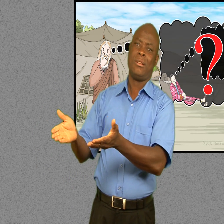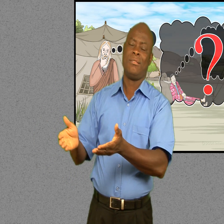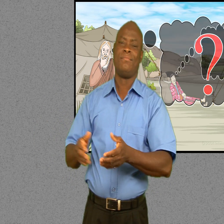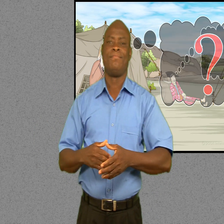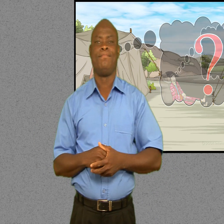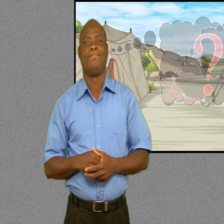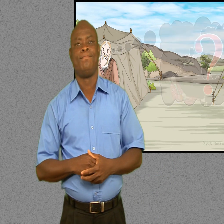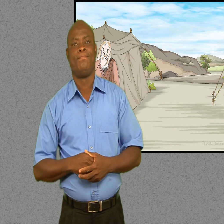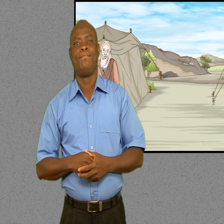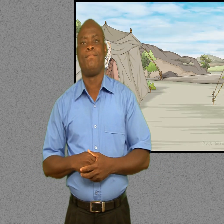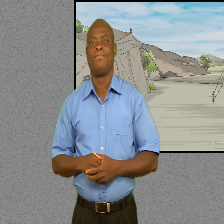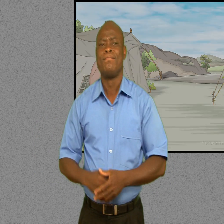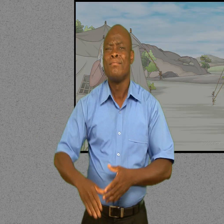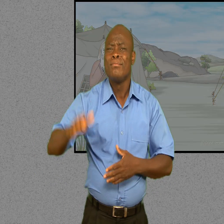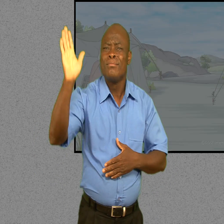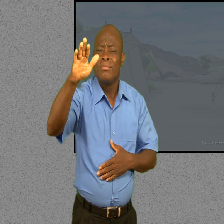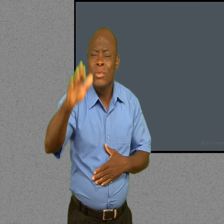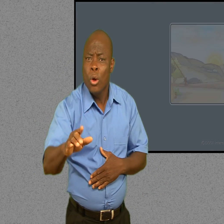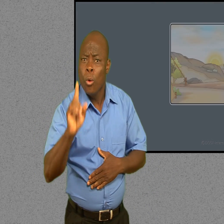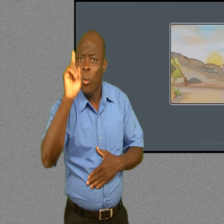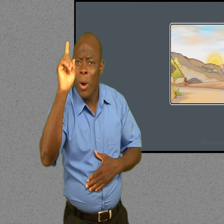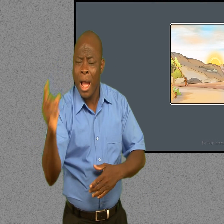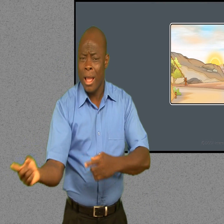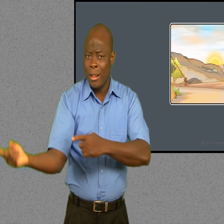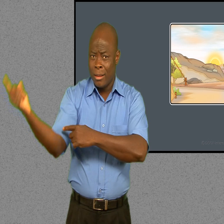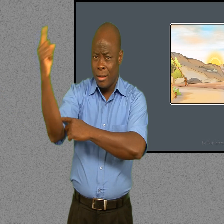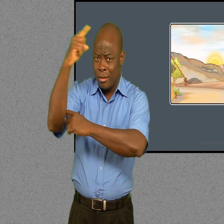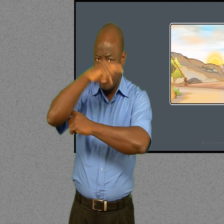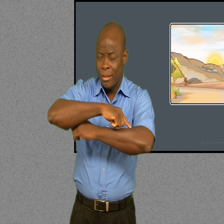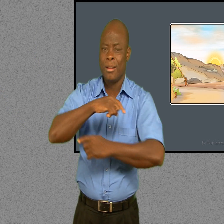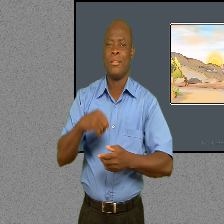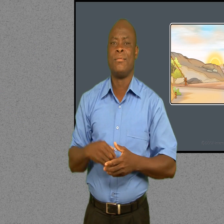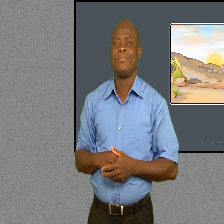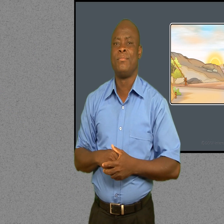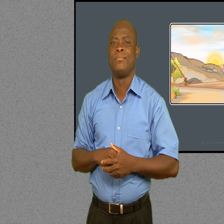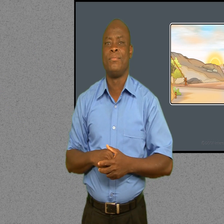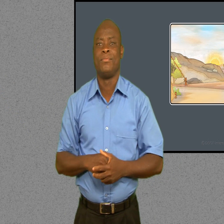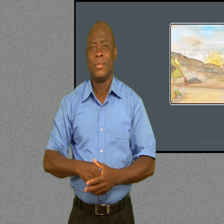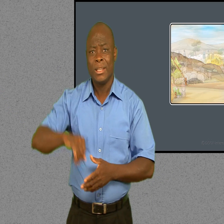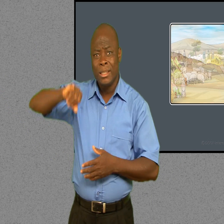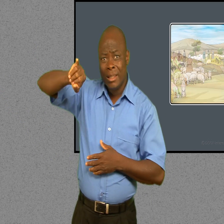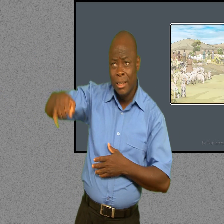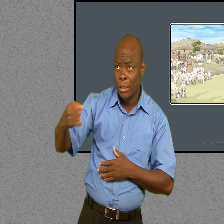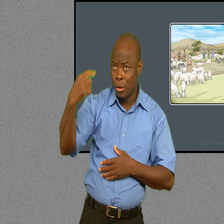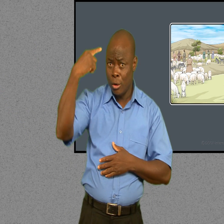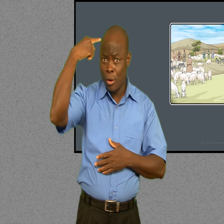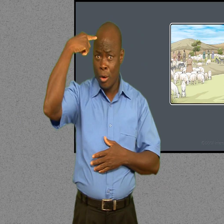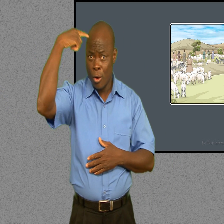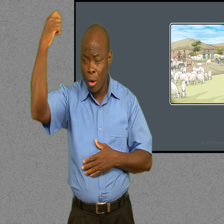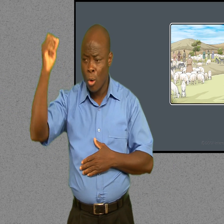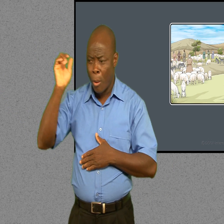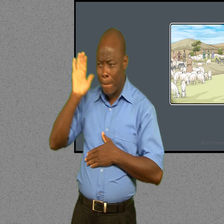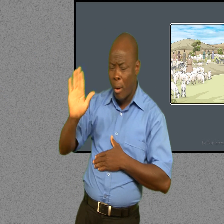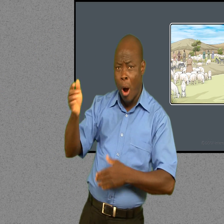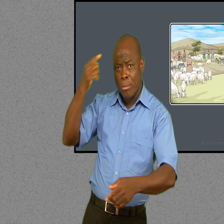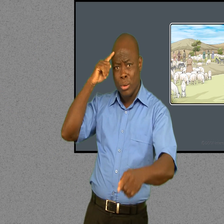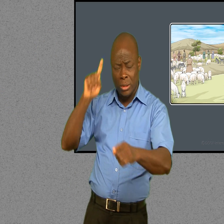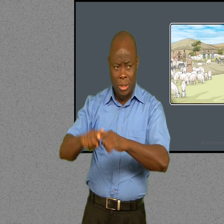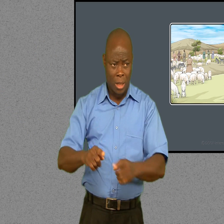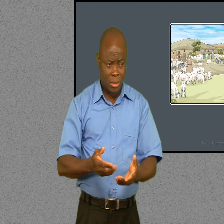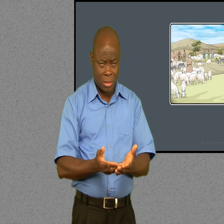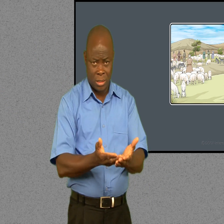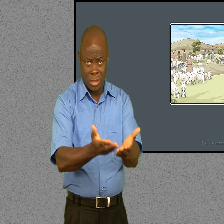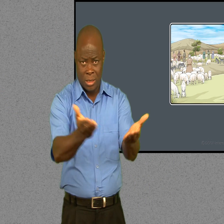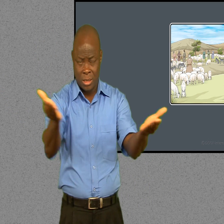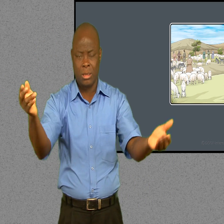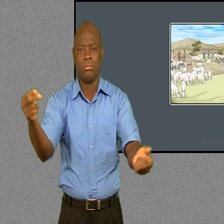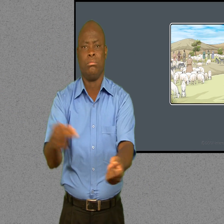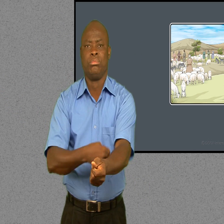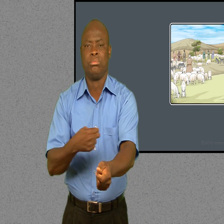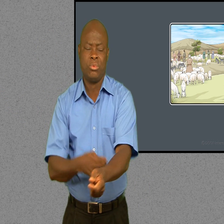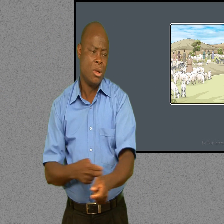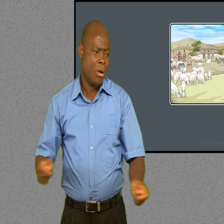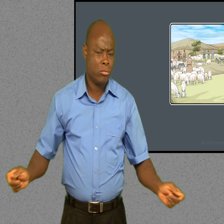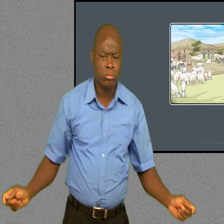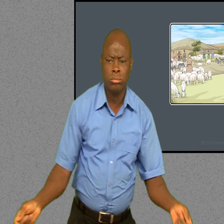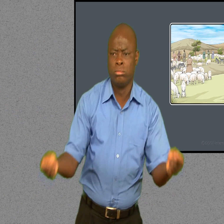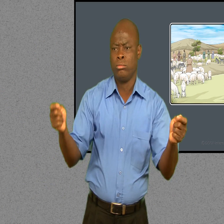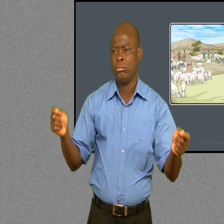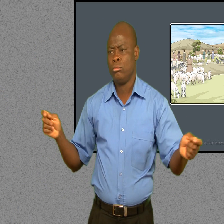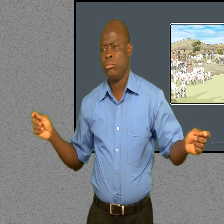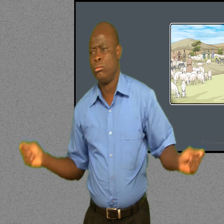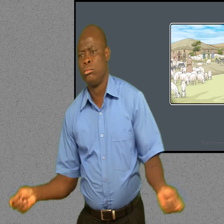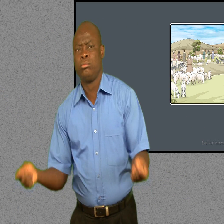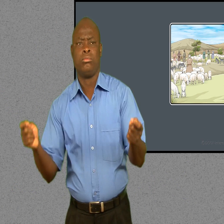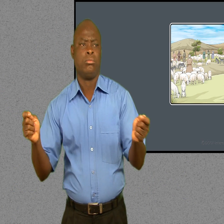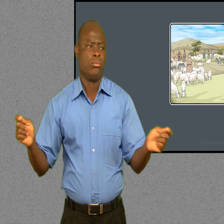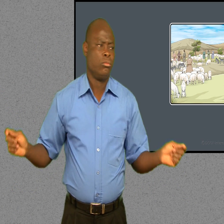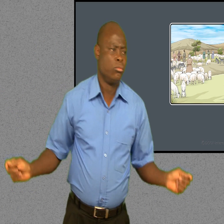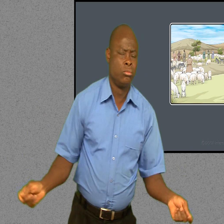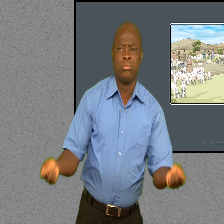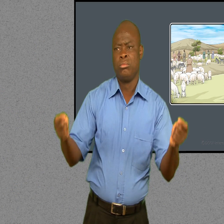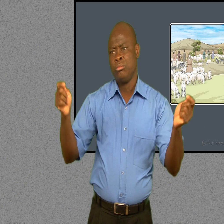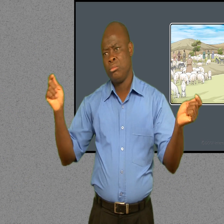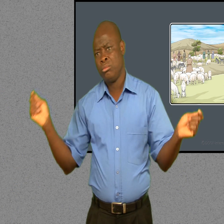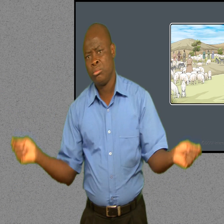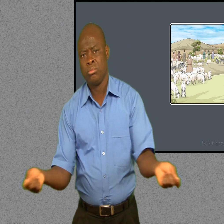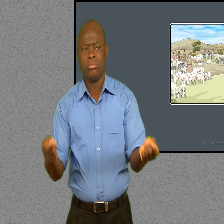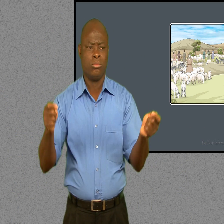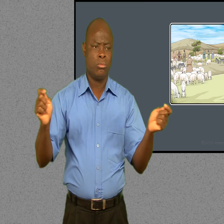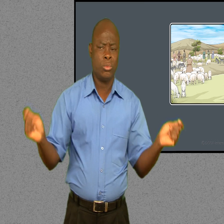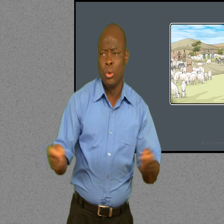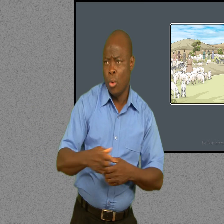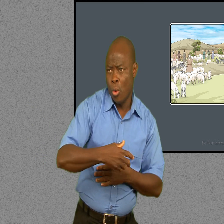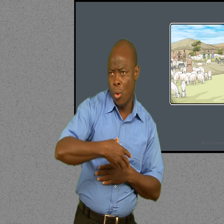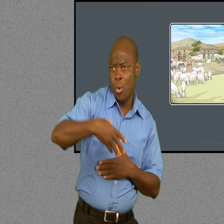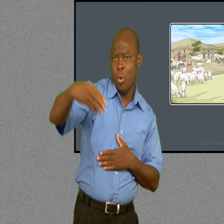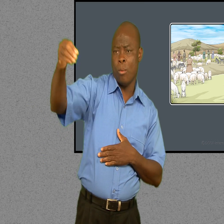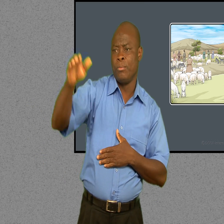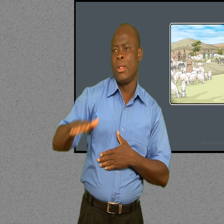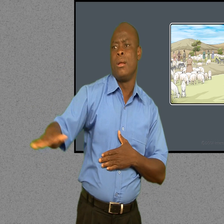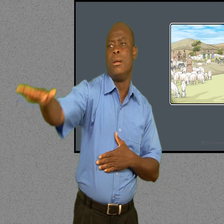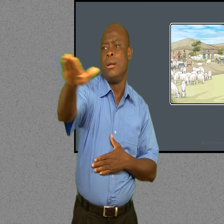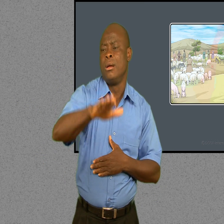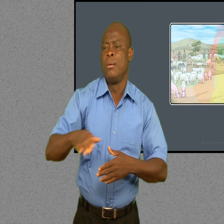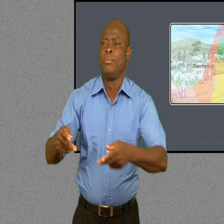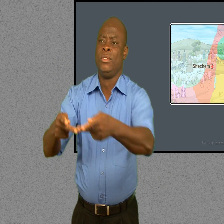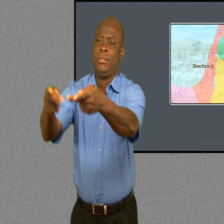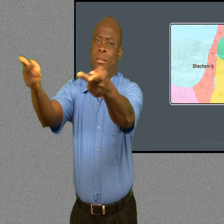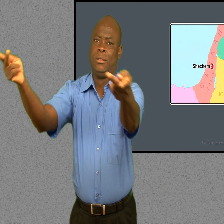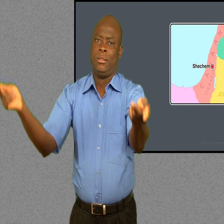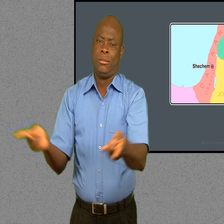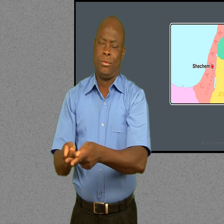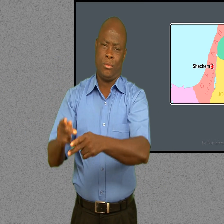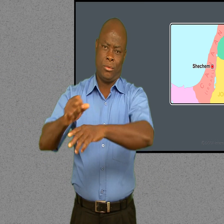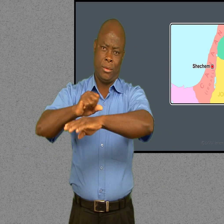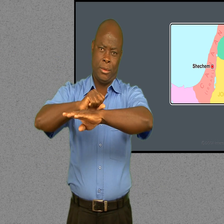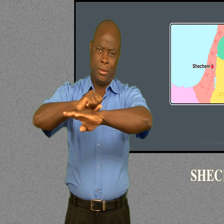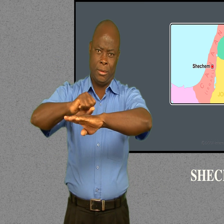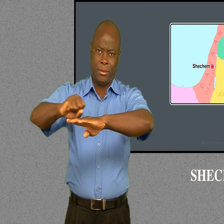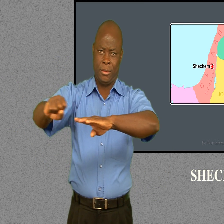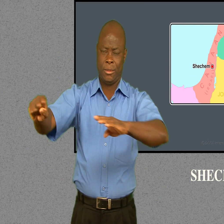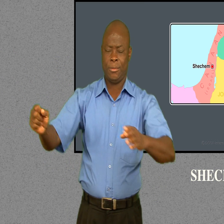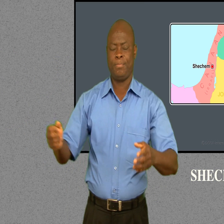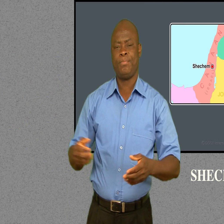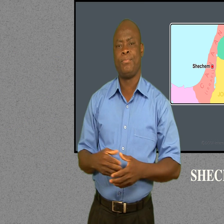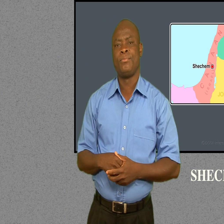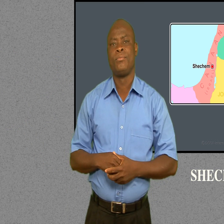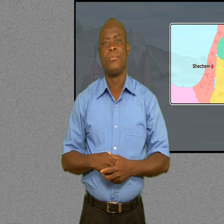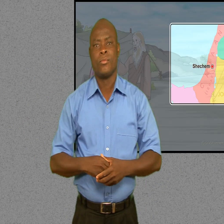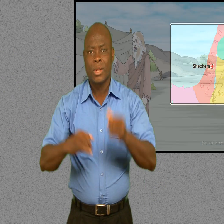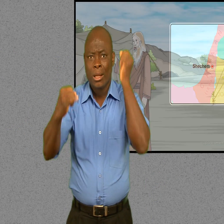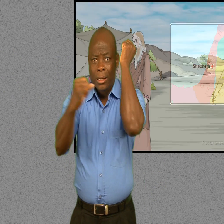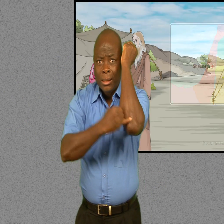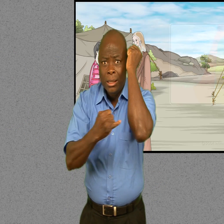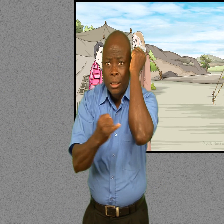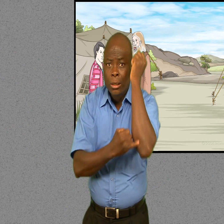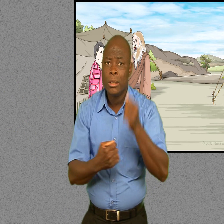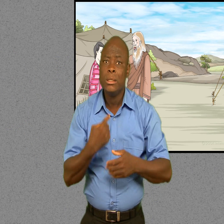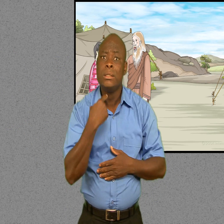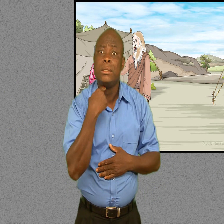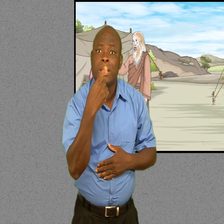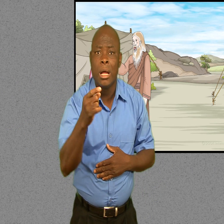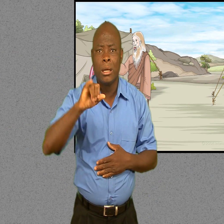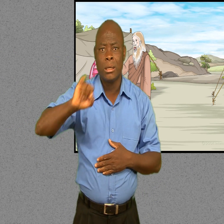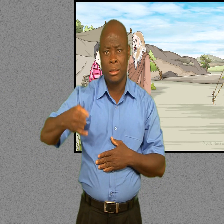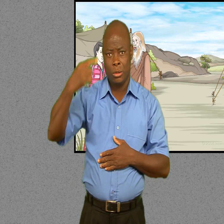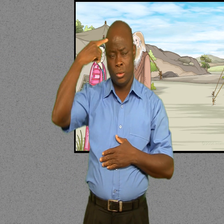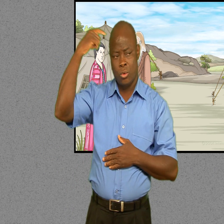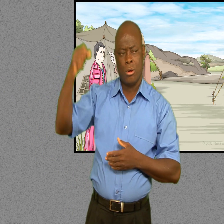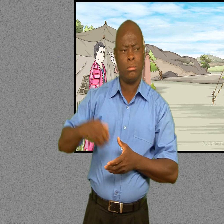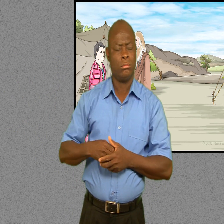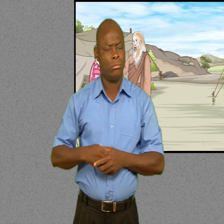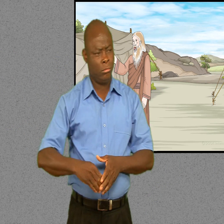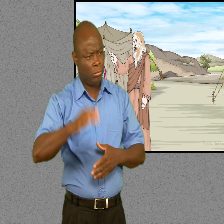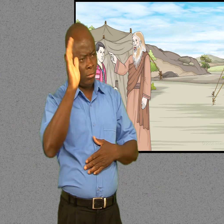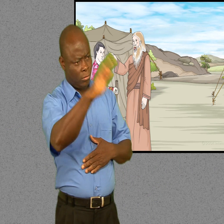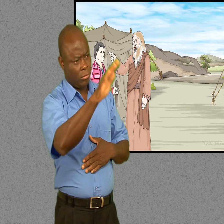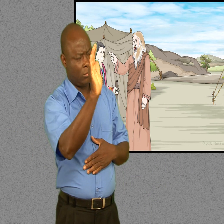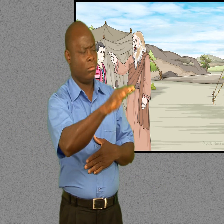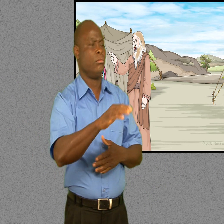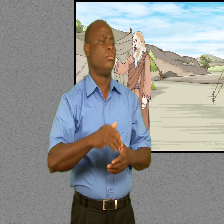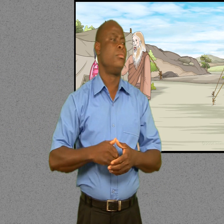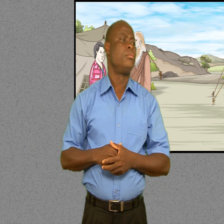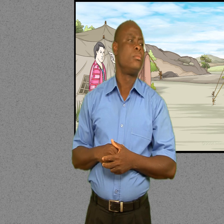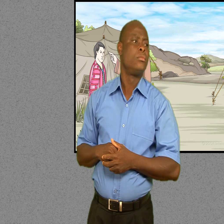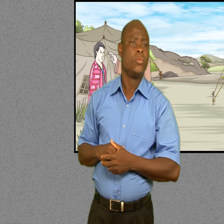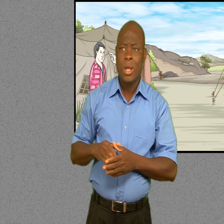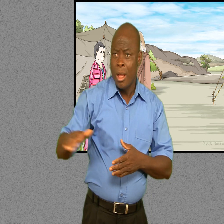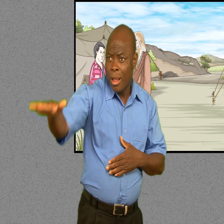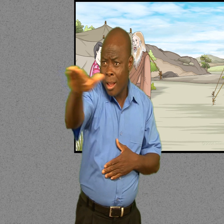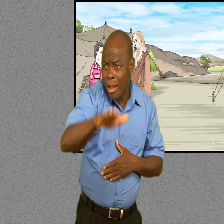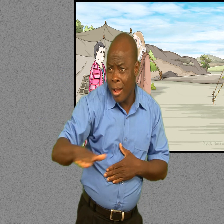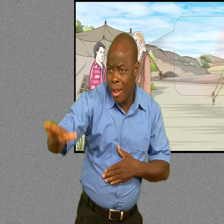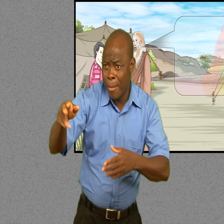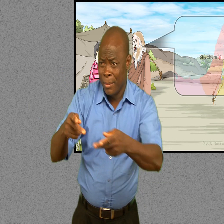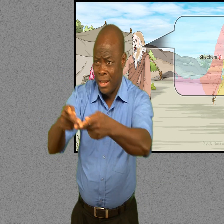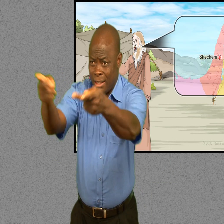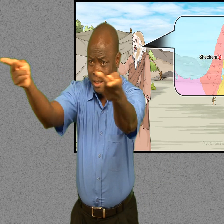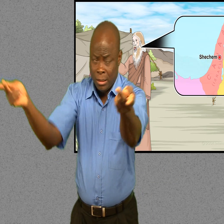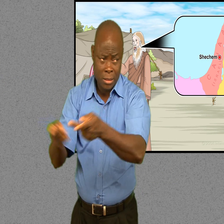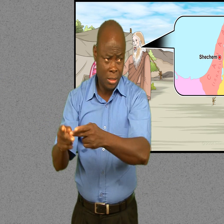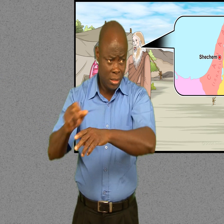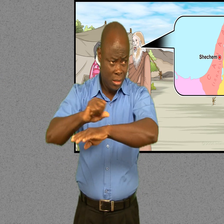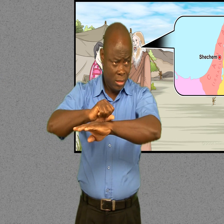Some time later, Joseph’s brothers had gone to pasture their father’s flocks near Shechem.